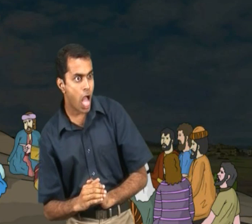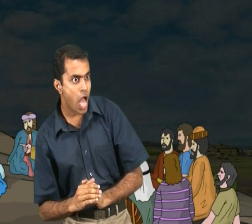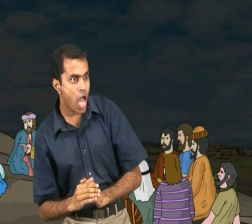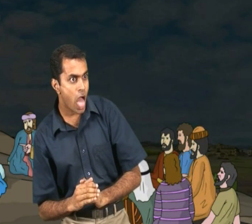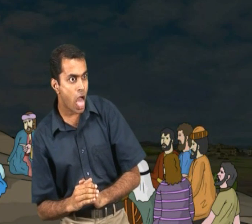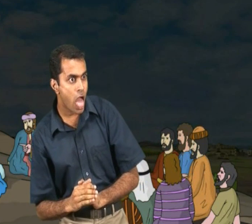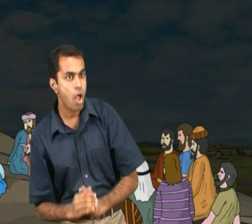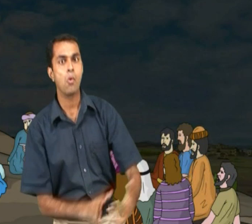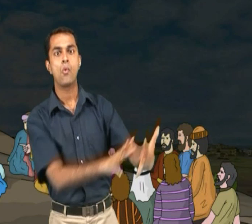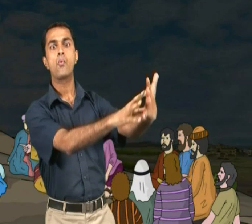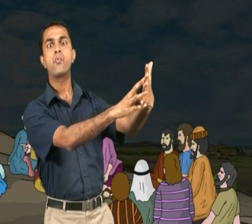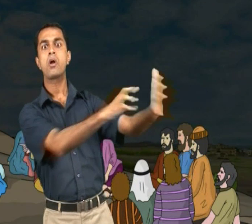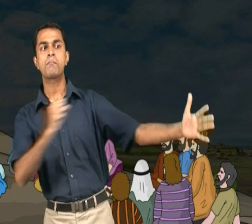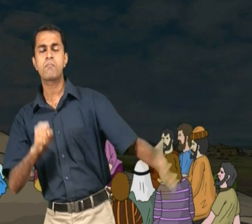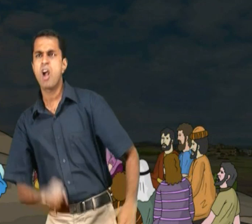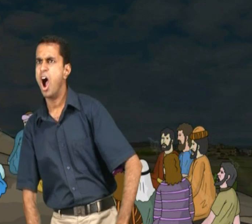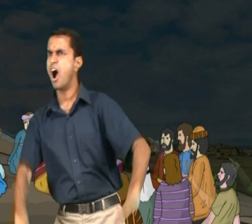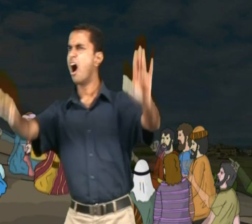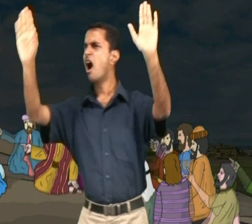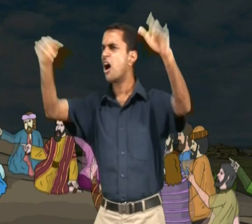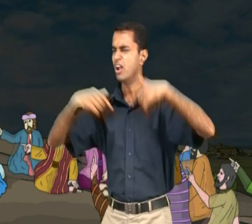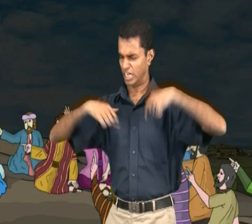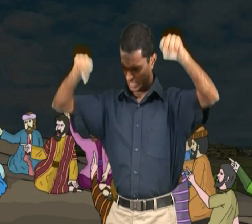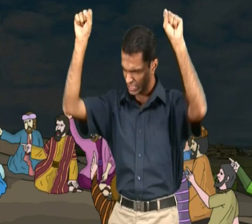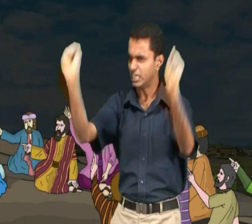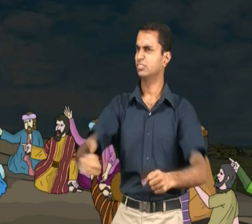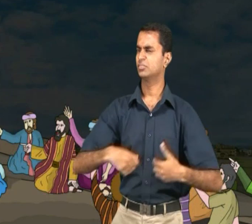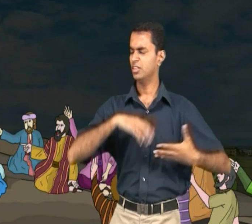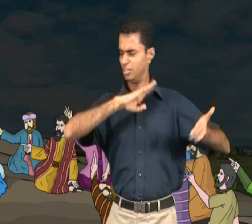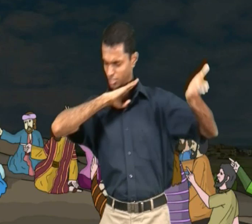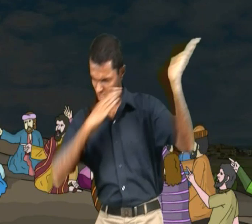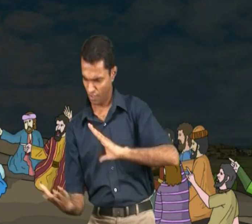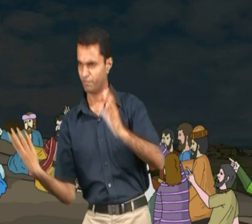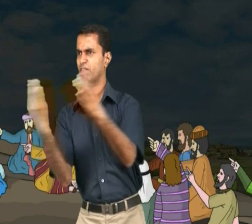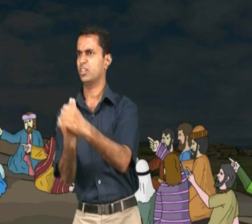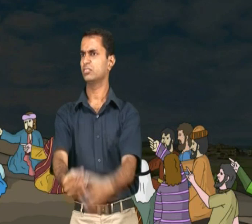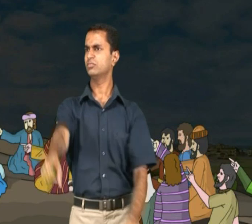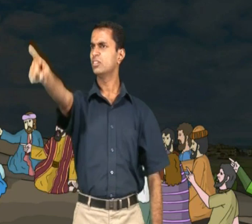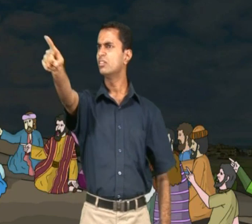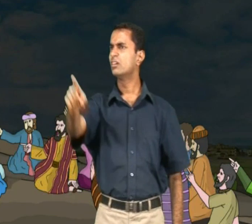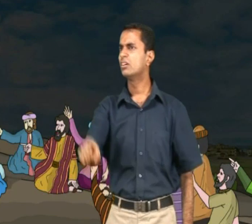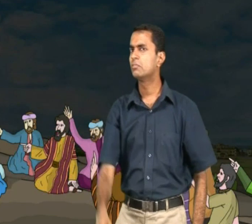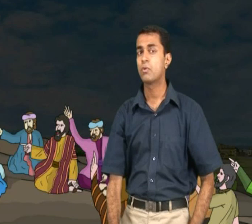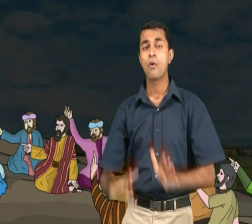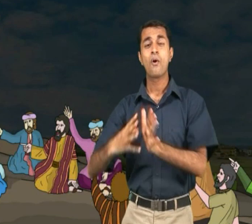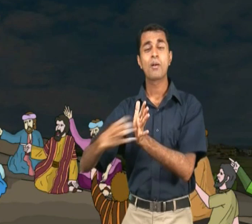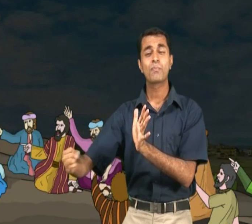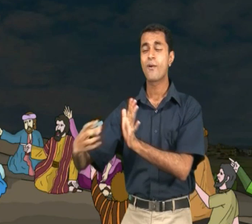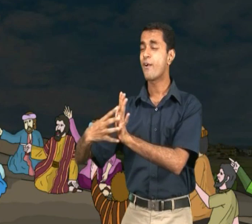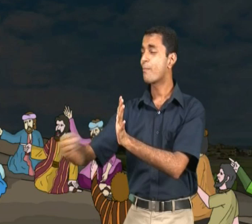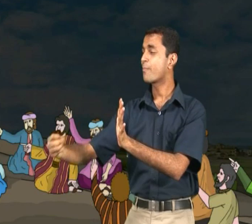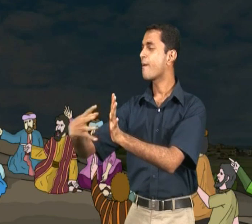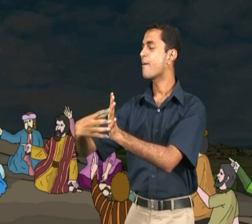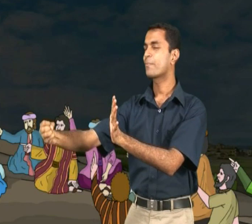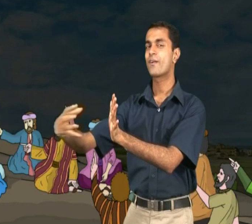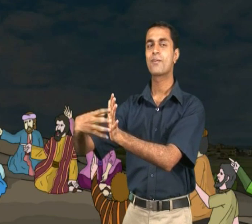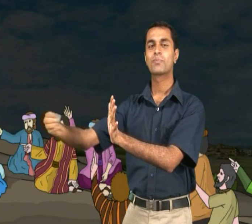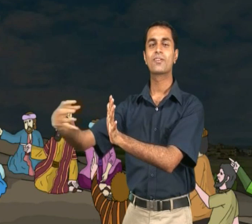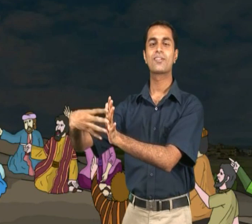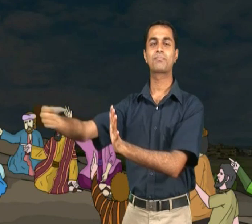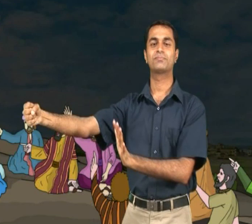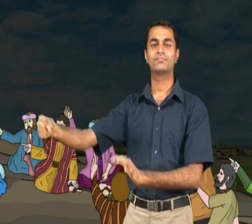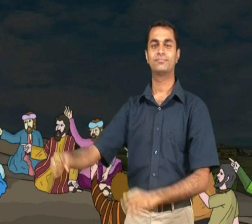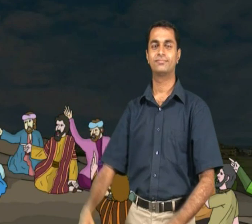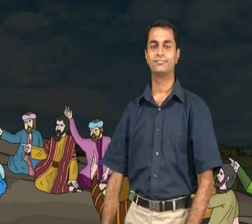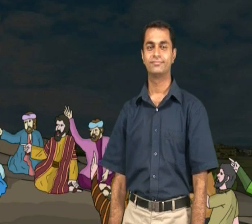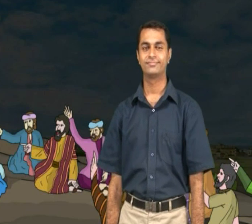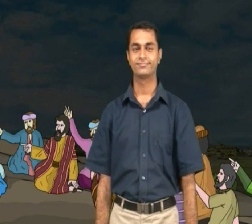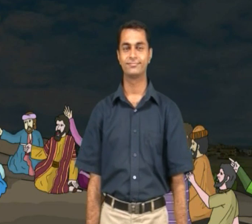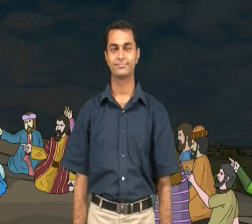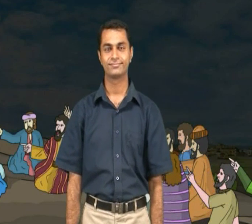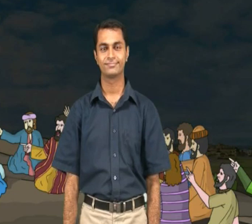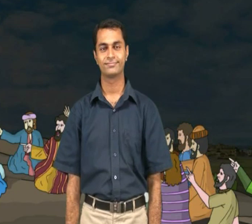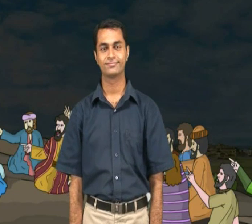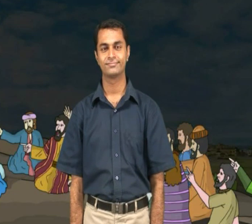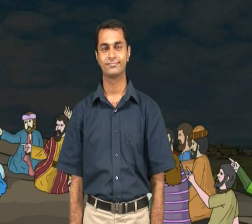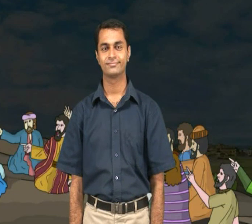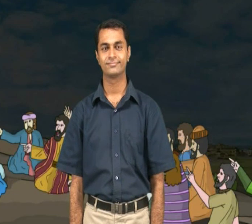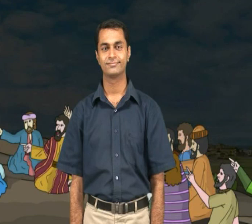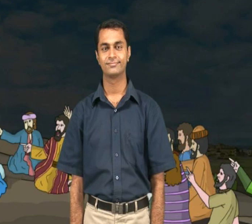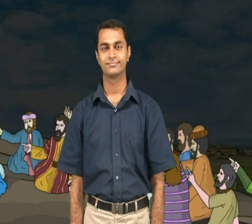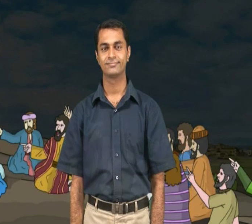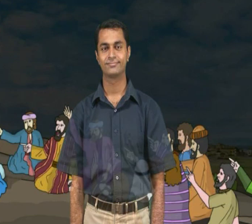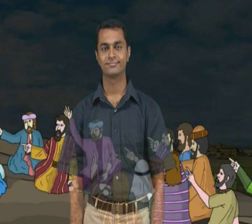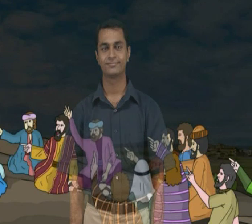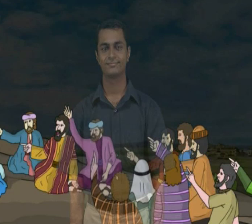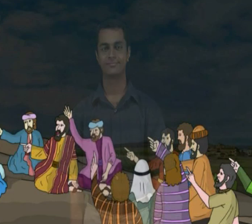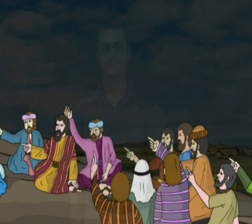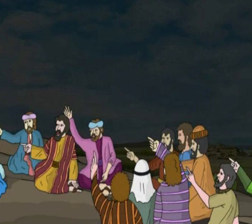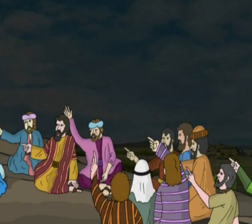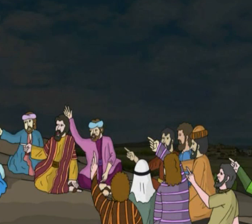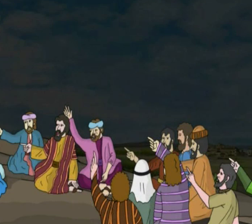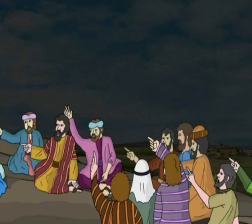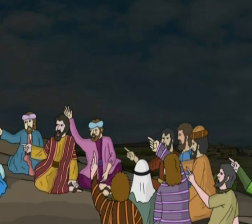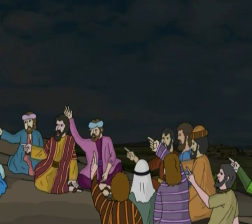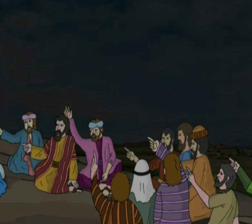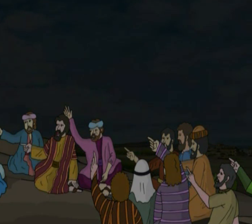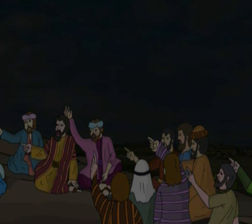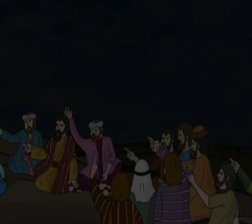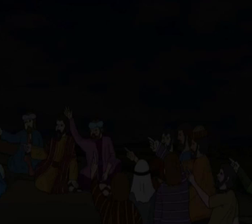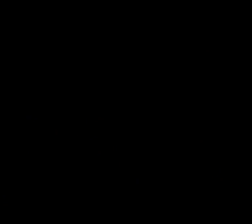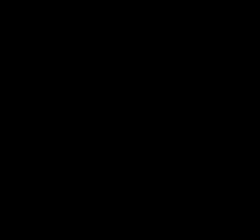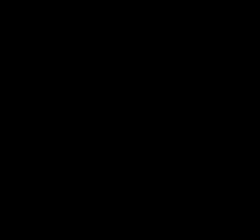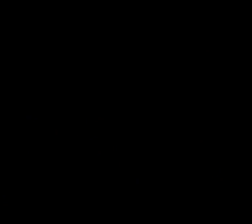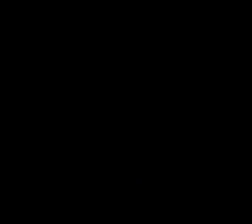And all the other disciples said the same thing. At that time Jesus went with His disciples to a place called Gethsemane, and He told them, “Sit here while I go over there and pray.” Then came the day of Unleavened Bread on which the Passover lamb was to be sacrificed. Jesus sent Peter and John, saying, “Go and prepare for us to eat the Passover.” “Where do You want us to prepare it?” they asked. He answered, “When you enter the city, a man carrying a jug of water will meet you. Follow him to the house he enters, and say to the owner of that house, ‘The Teacher asks: Where is the guest room, where I may eat the Passover with My disciples?’ And he will show you a large upper room, already furnished. Make preparations there.” So they went and found it just as Jesus had told them. And they prepared the Passover. When the hour had come, Jesus reclined at the table with His apostles.